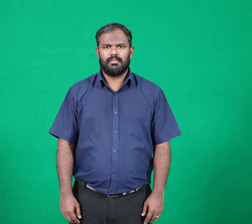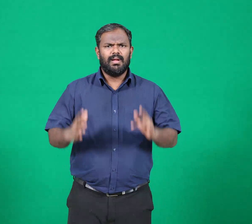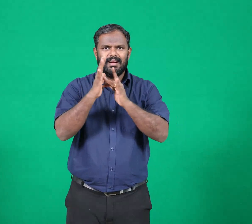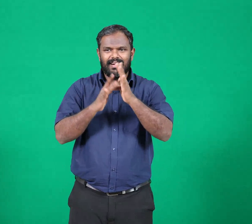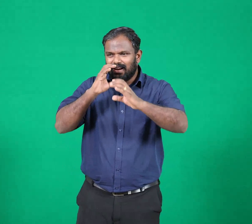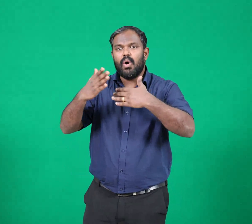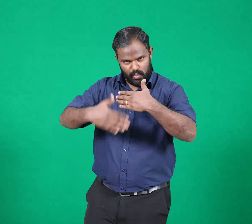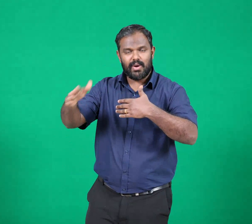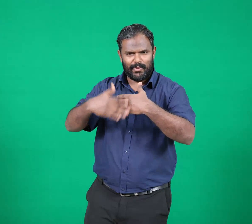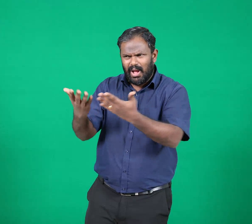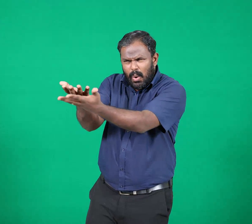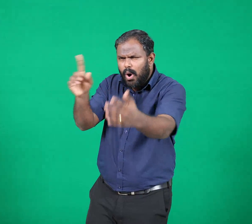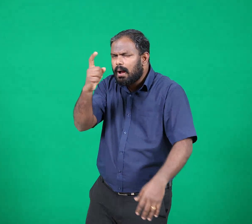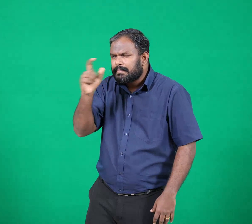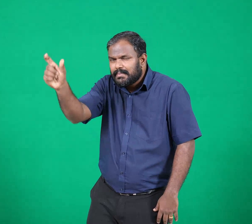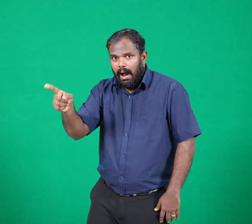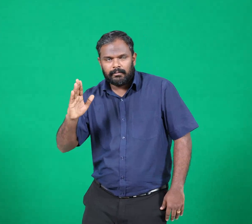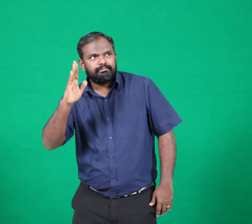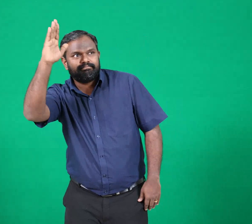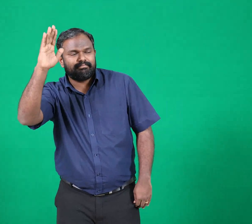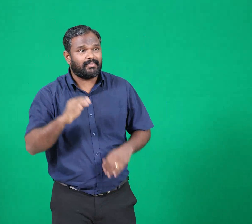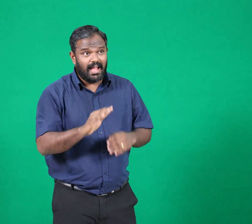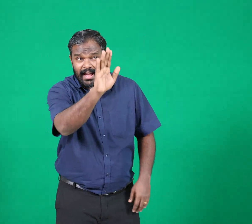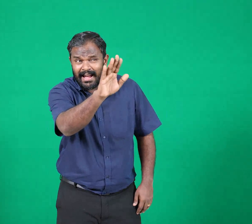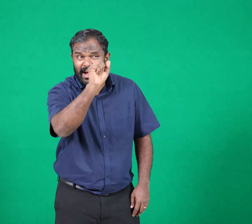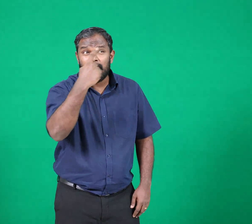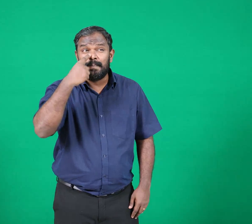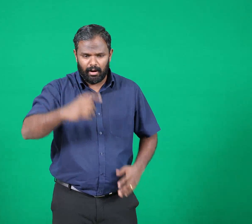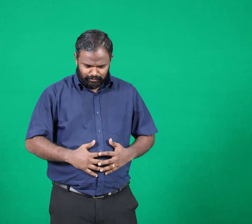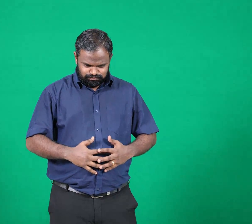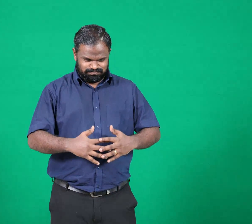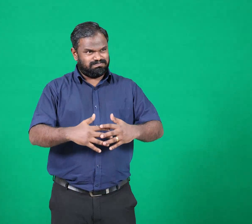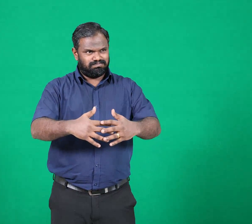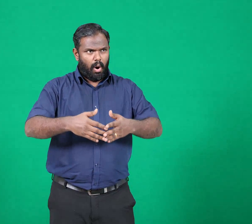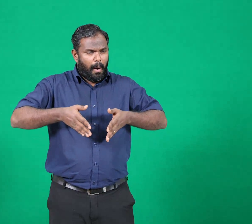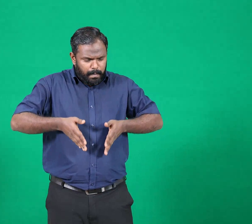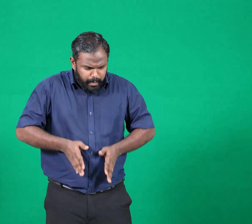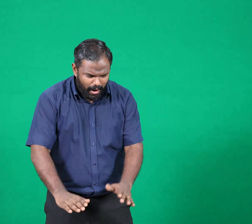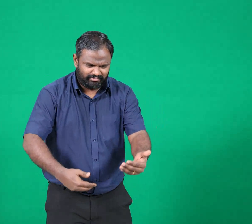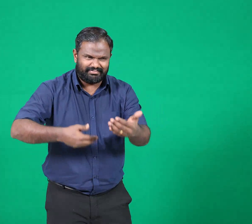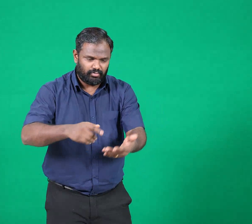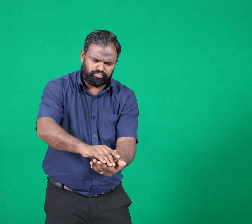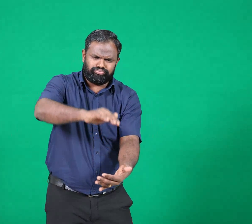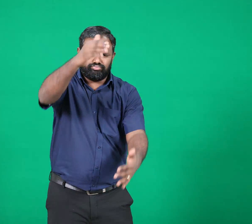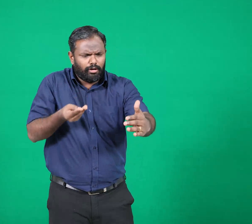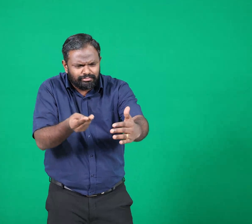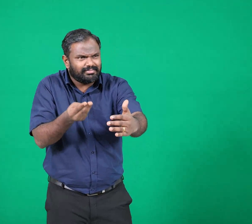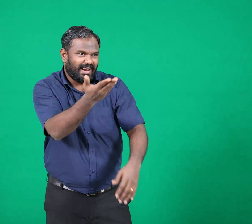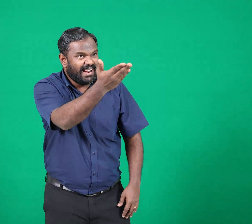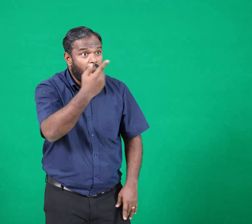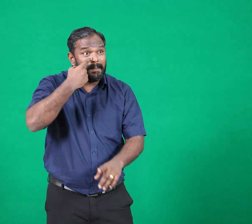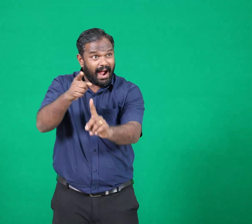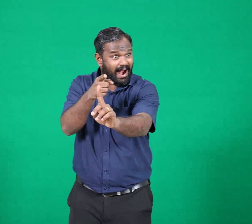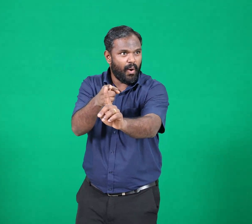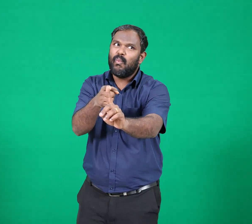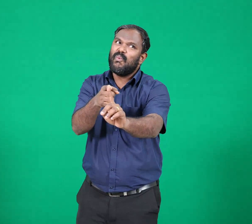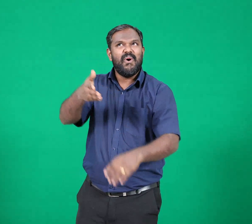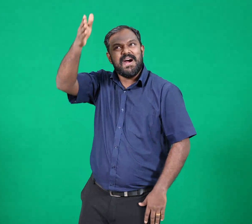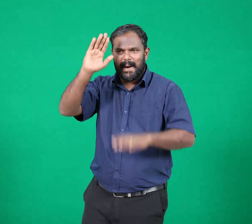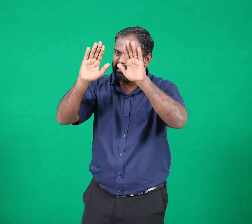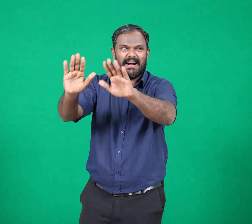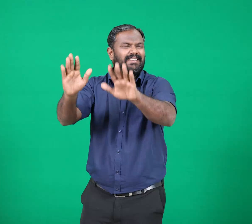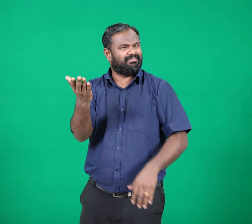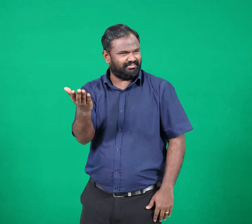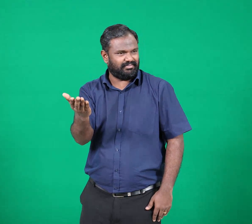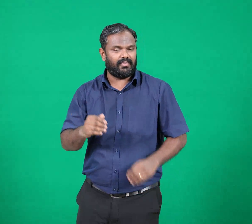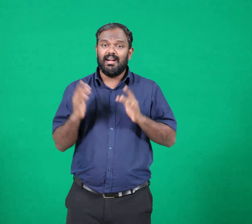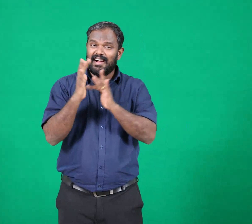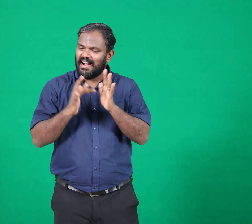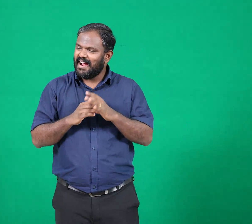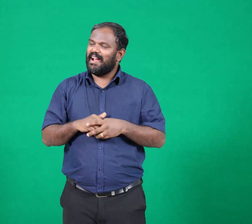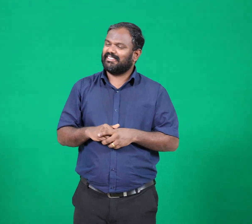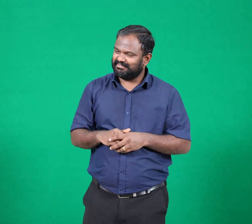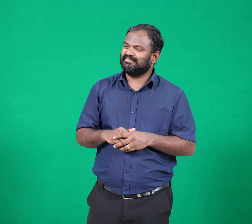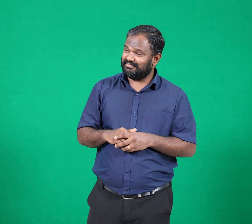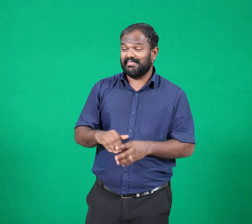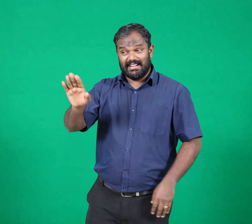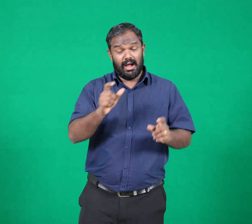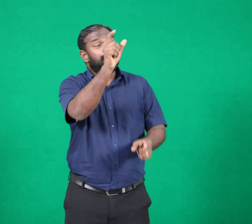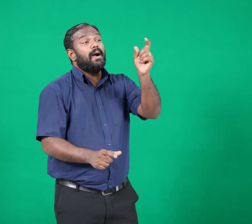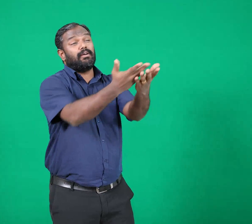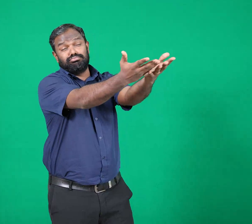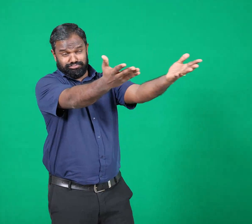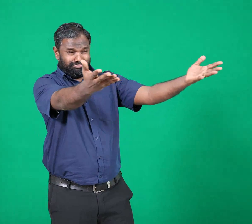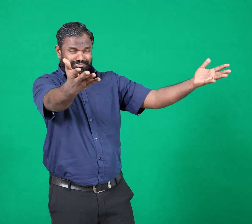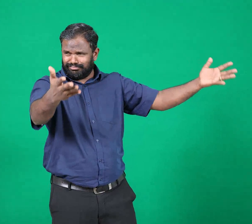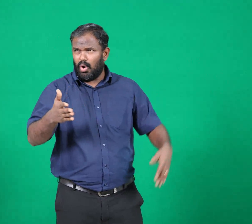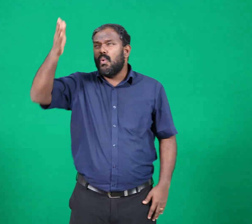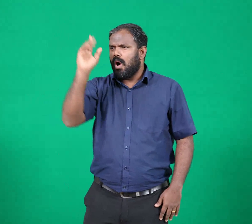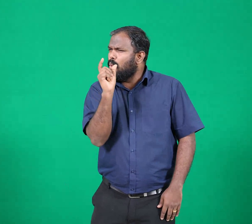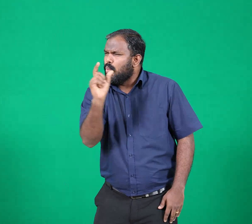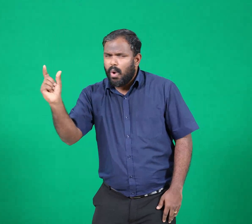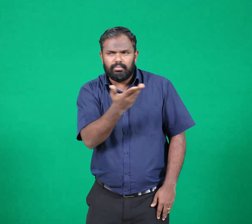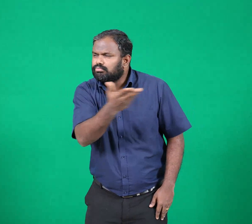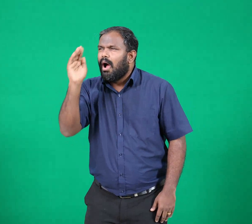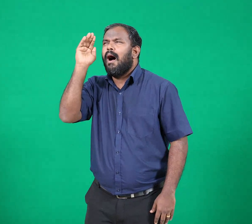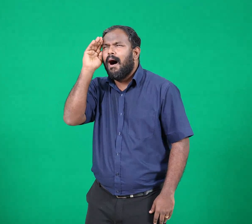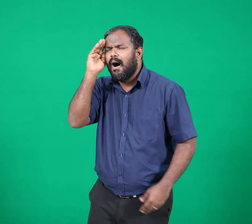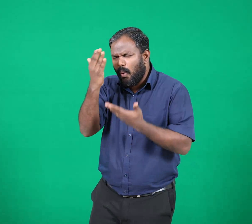As Jesus was saying these things, a woman in the crowd raised her voice and said, "Blessed is the womb that bore You, and blessed are the breasts that nursed You!"